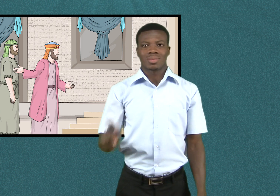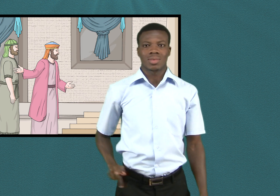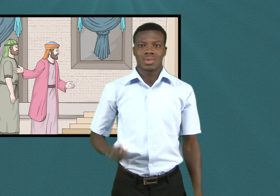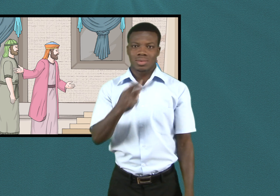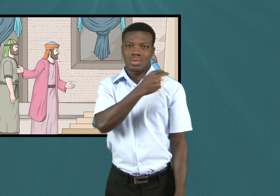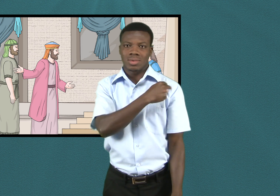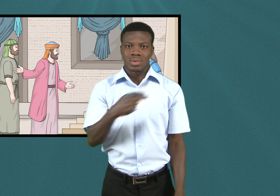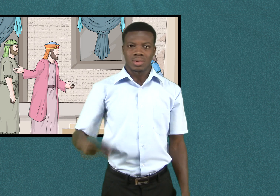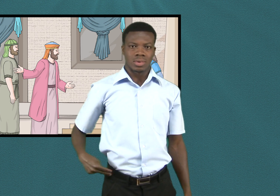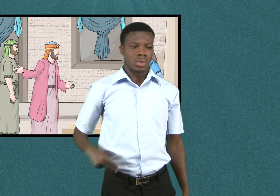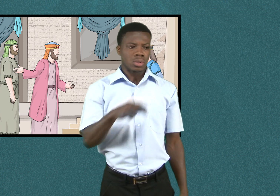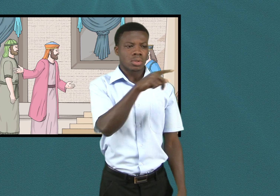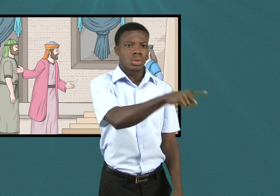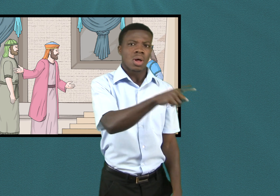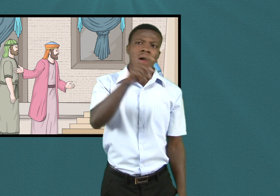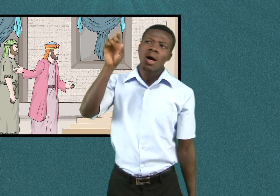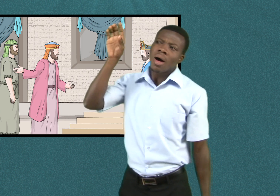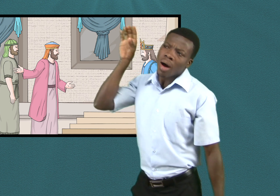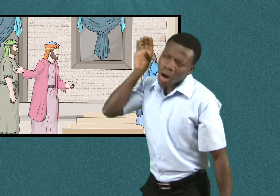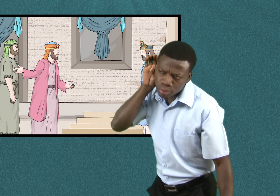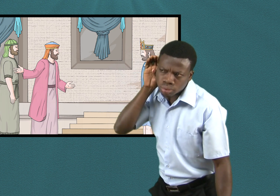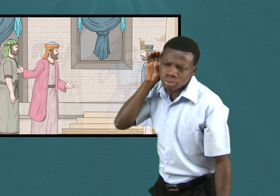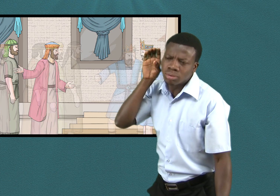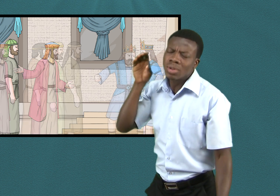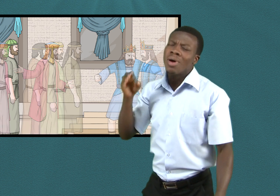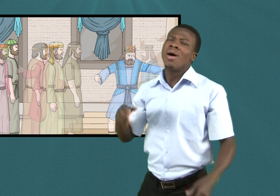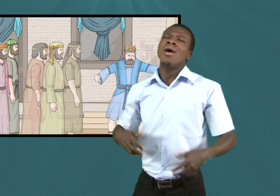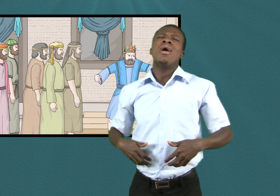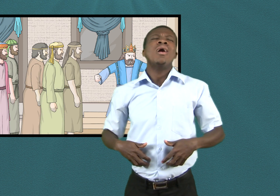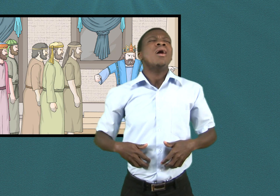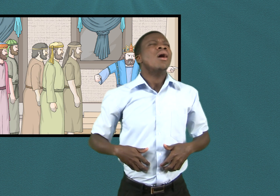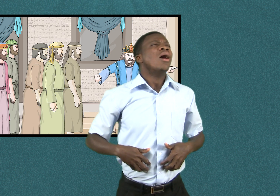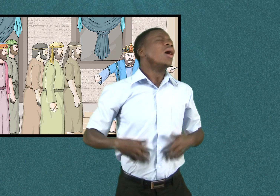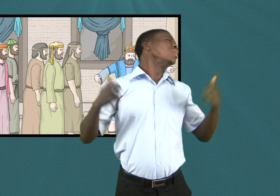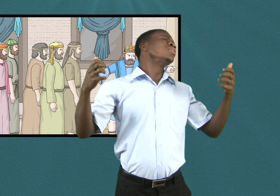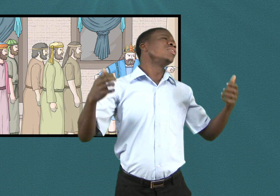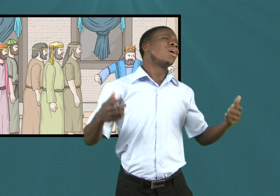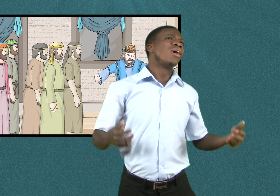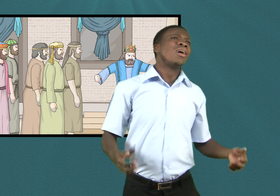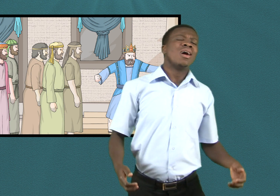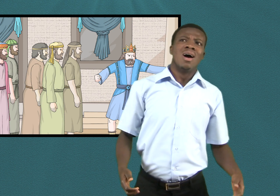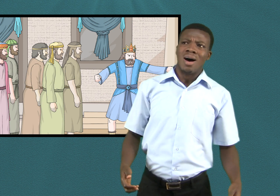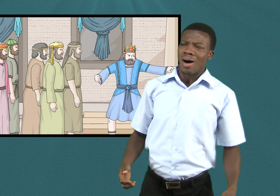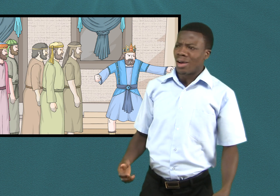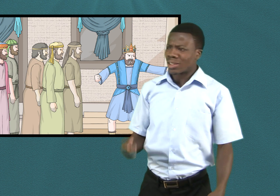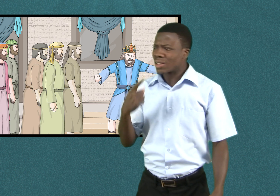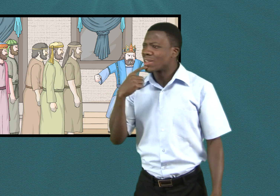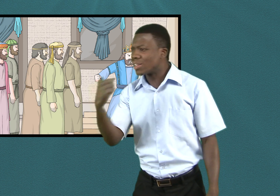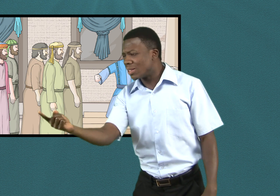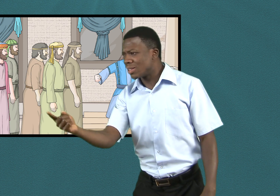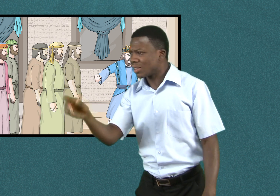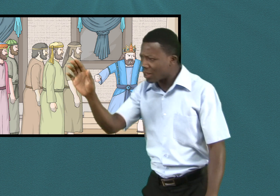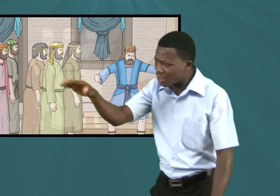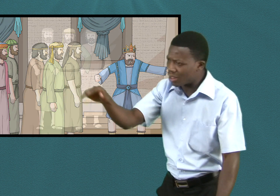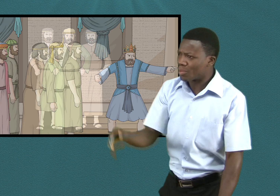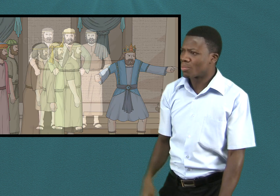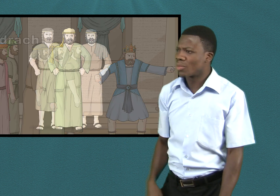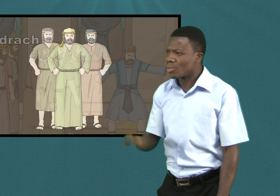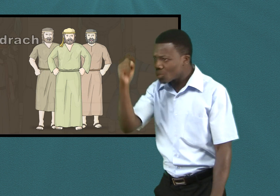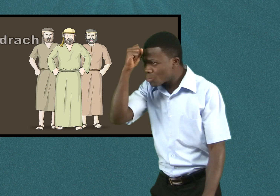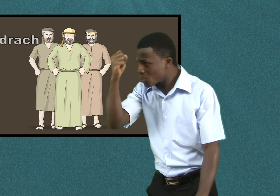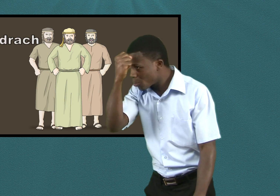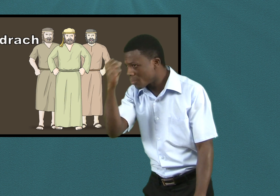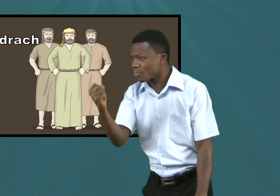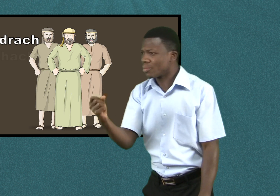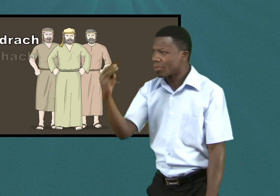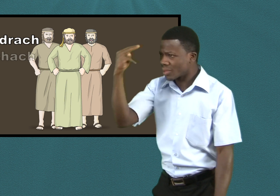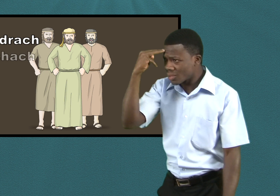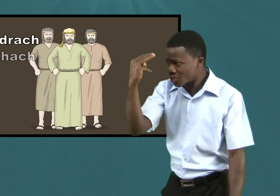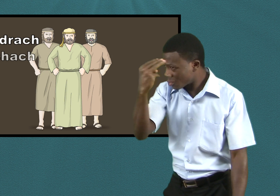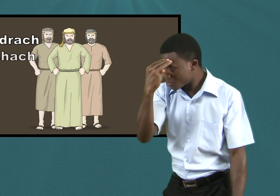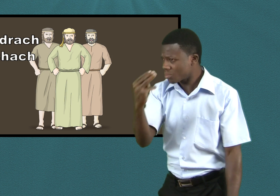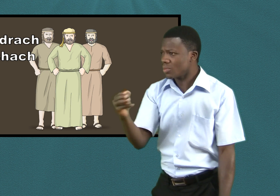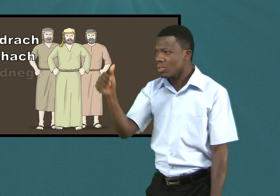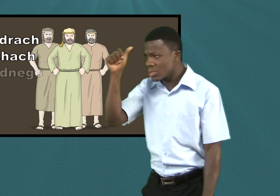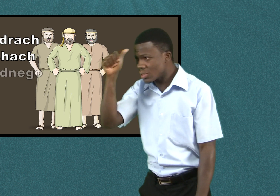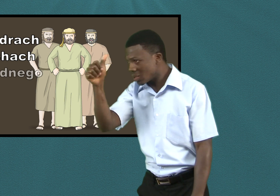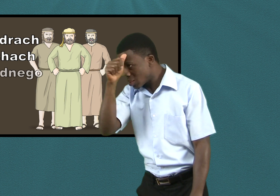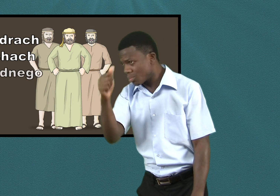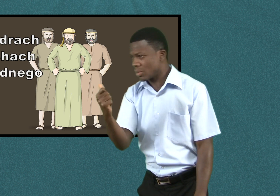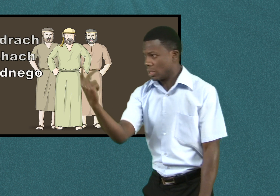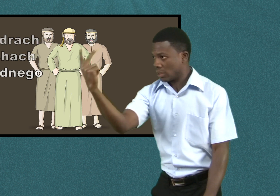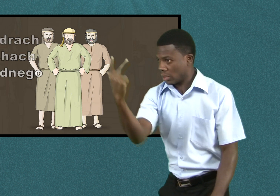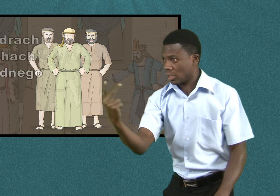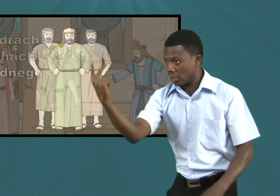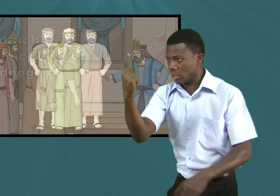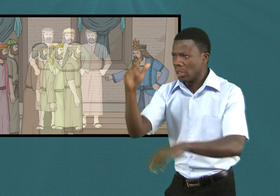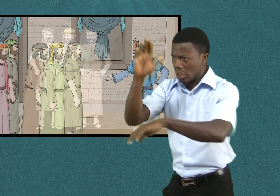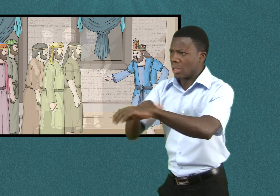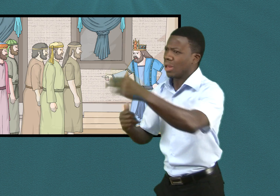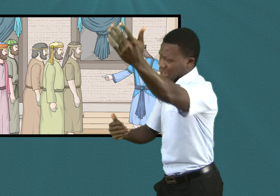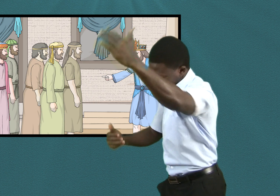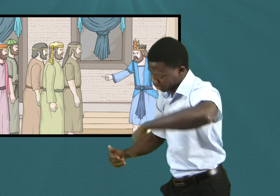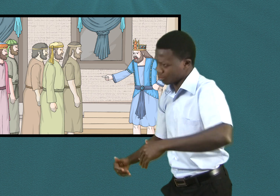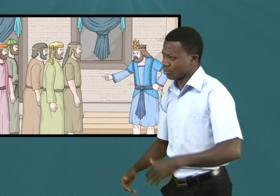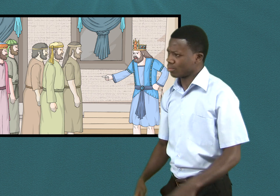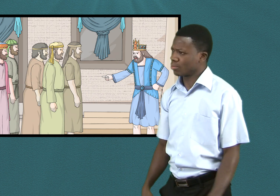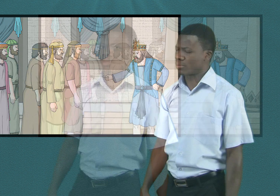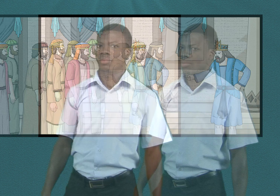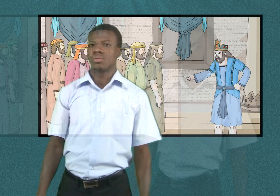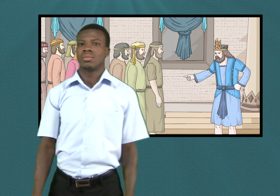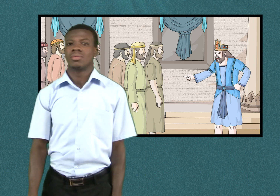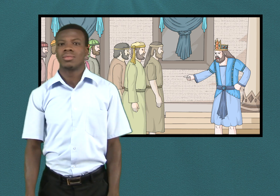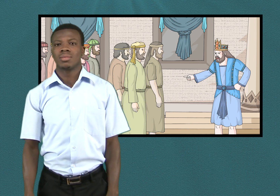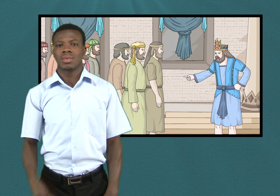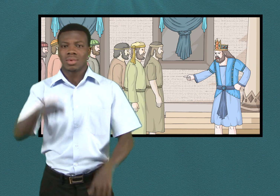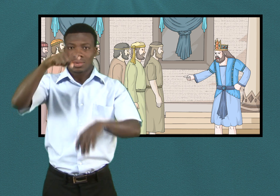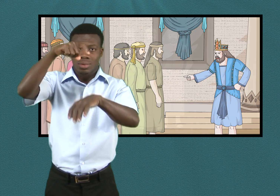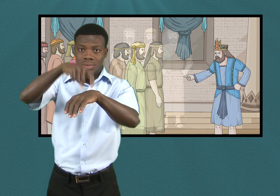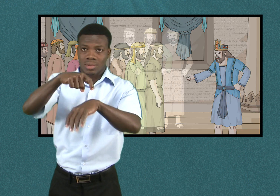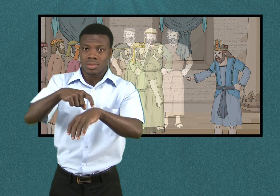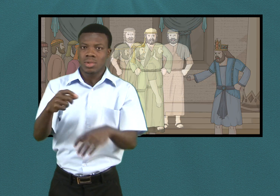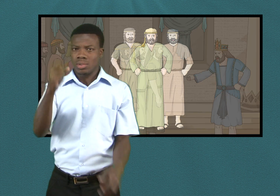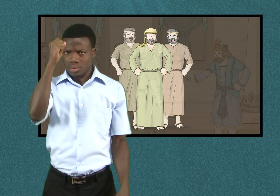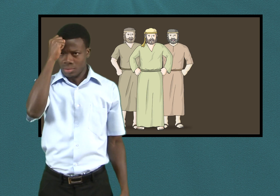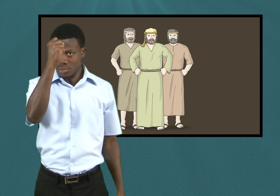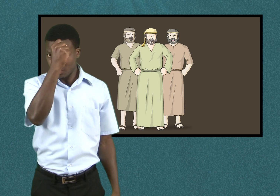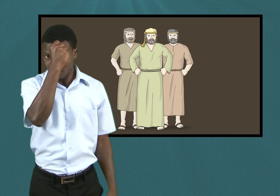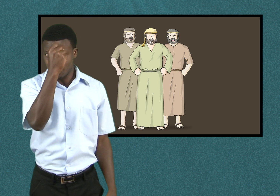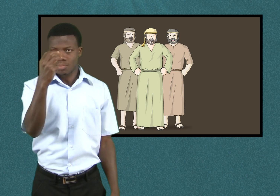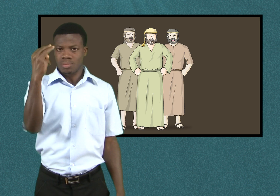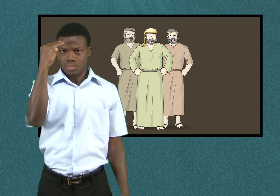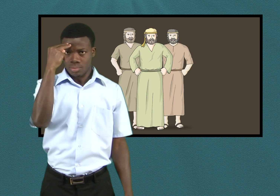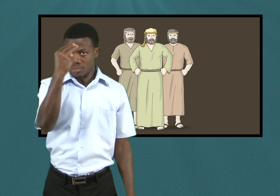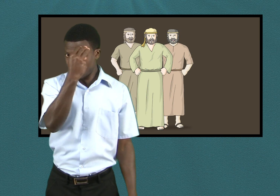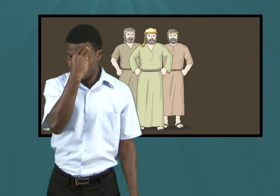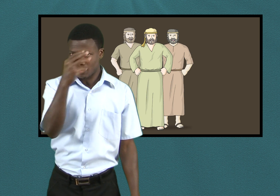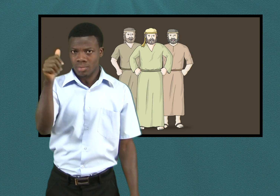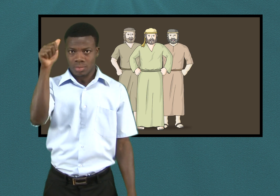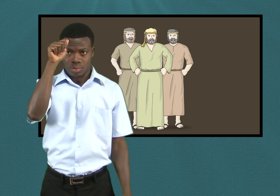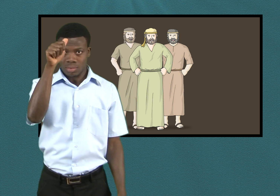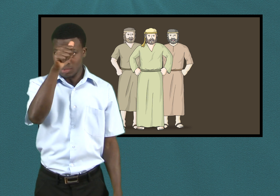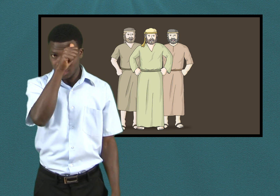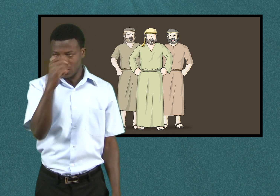Then Nebuchadnezzar, furious with rage, summoned Shadrach, Meshach, and Abednego.